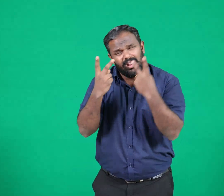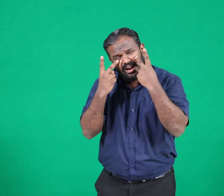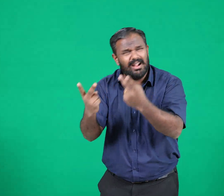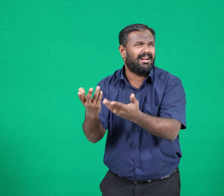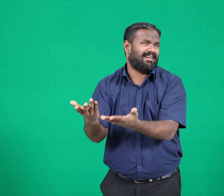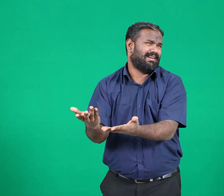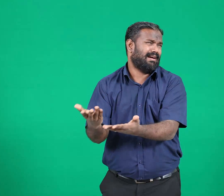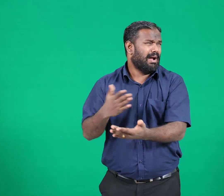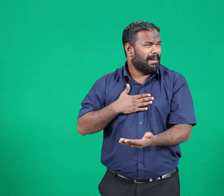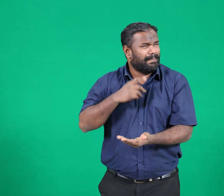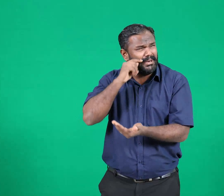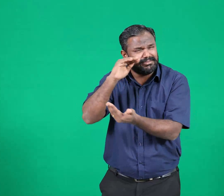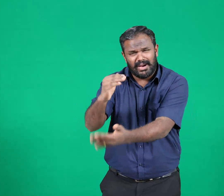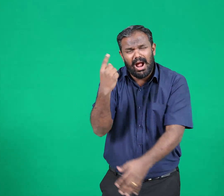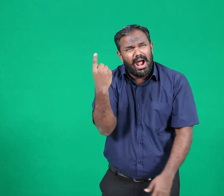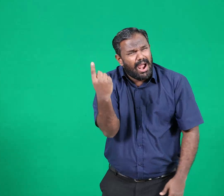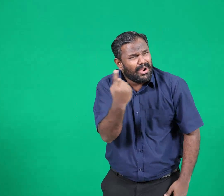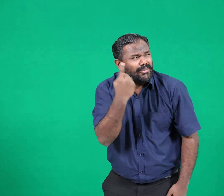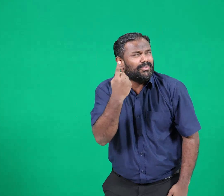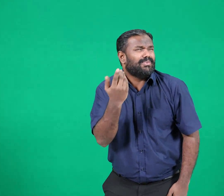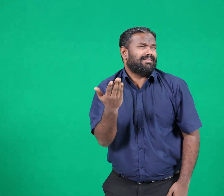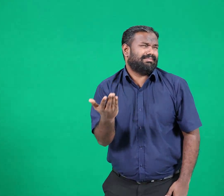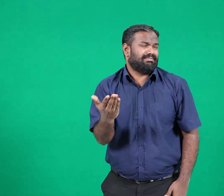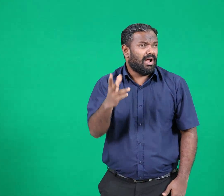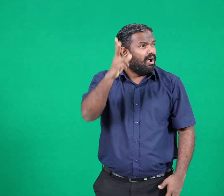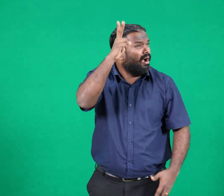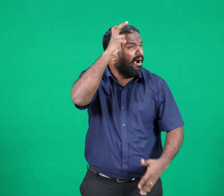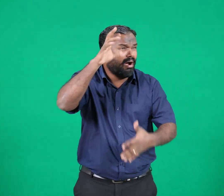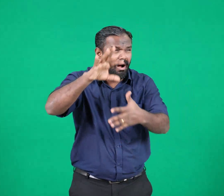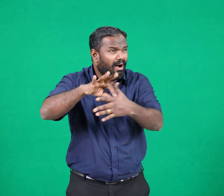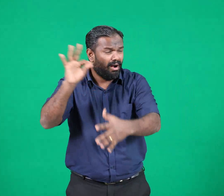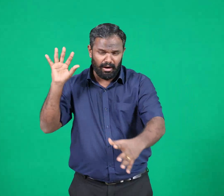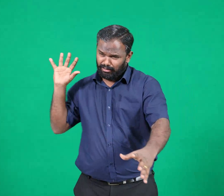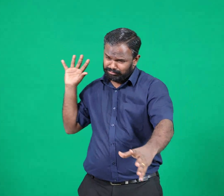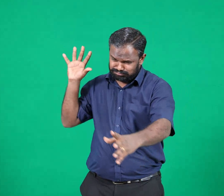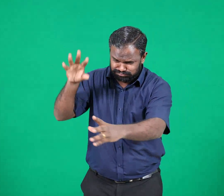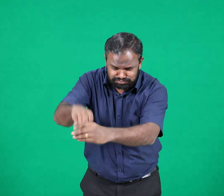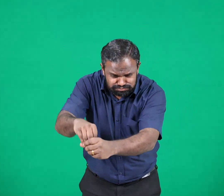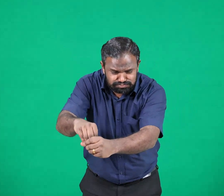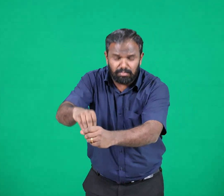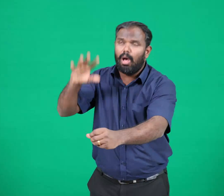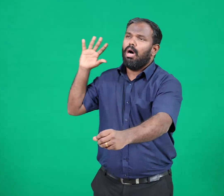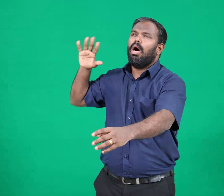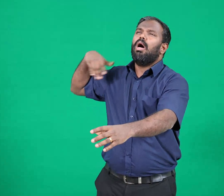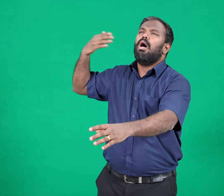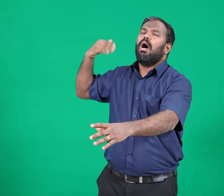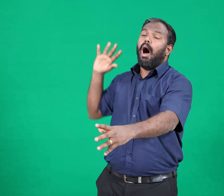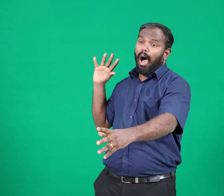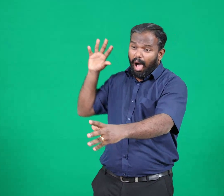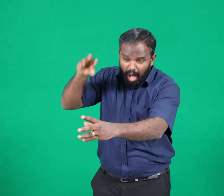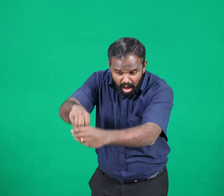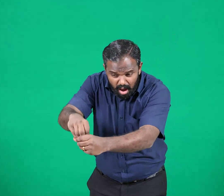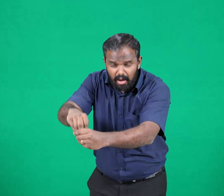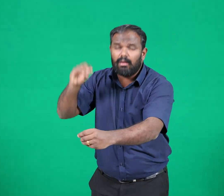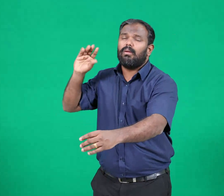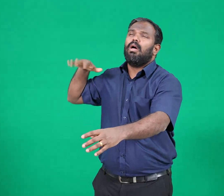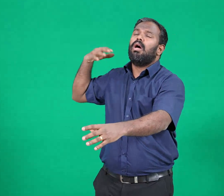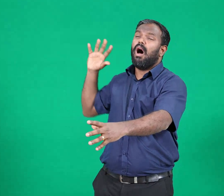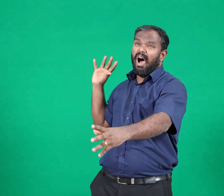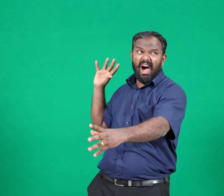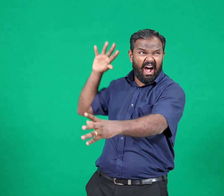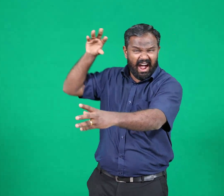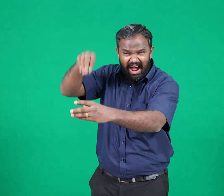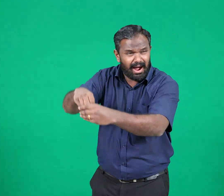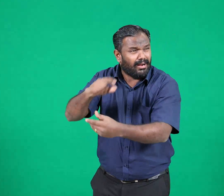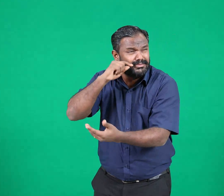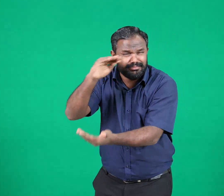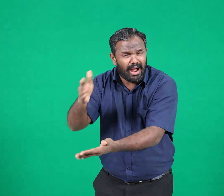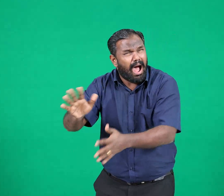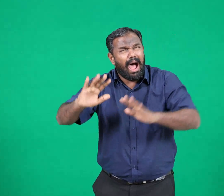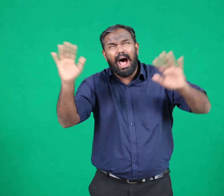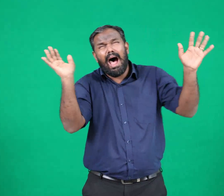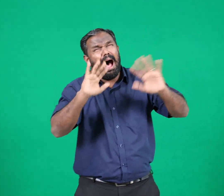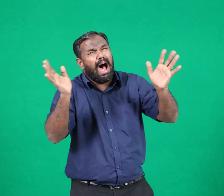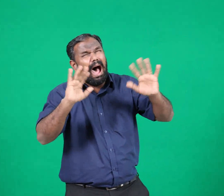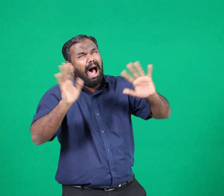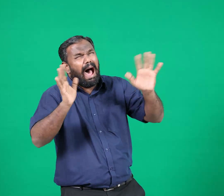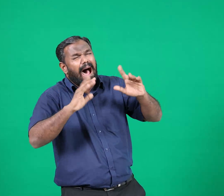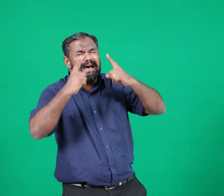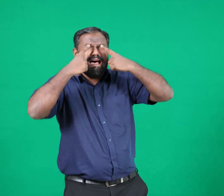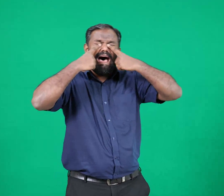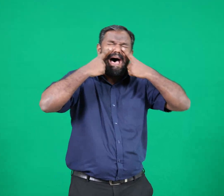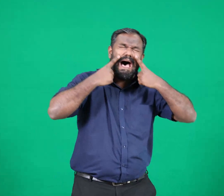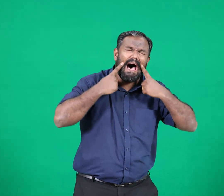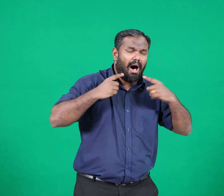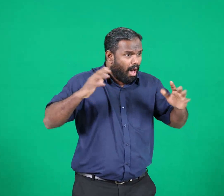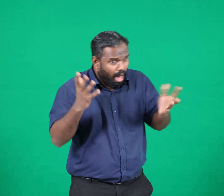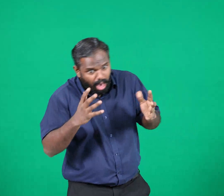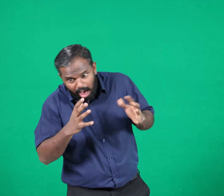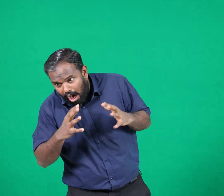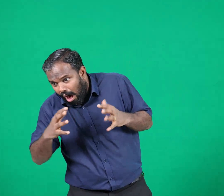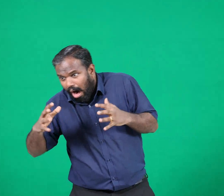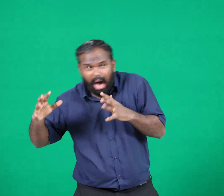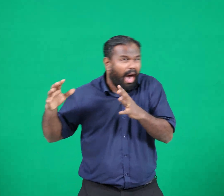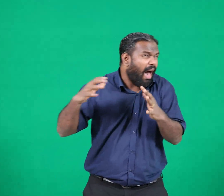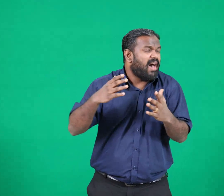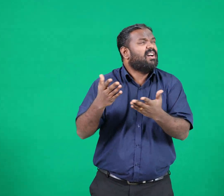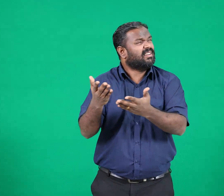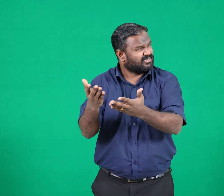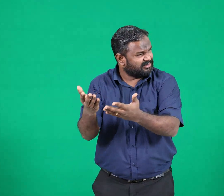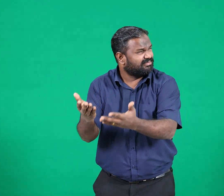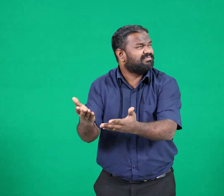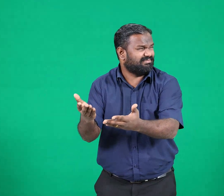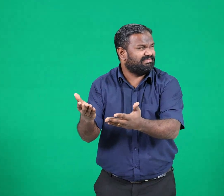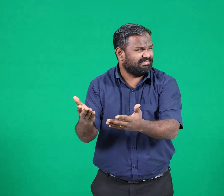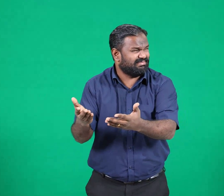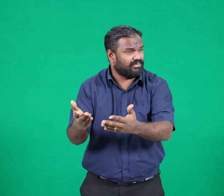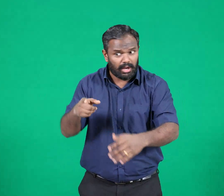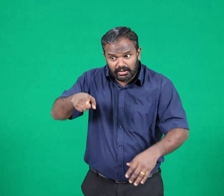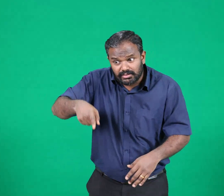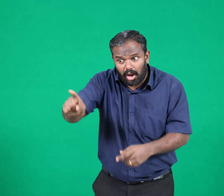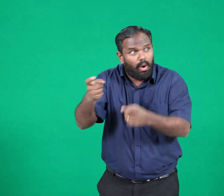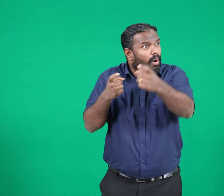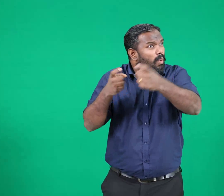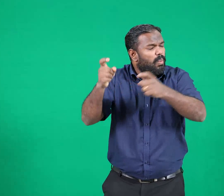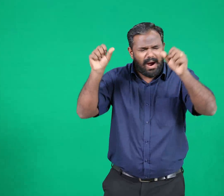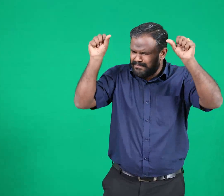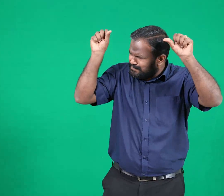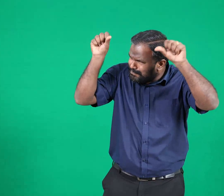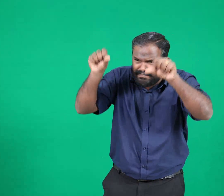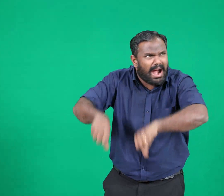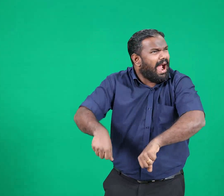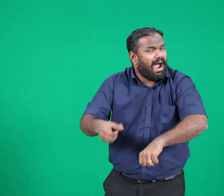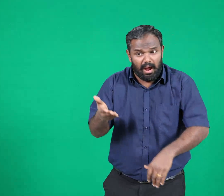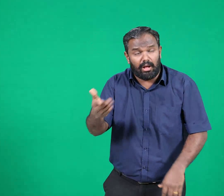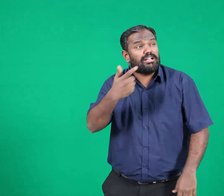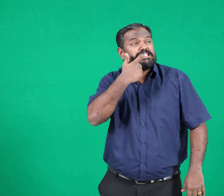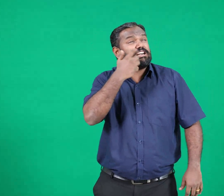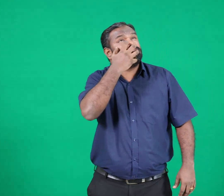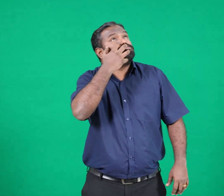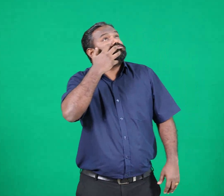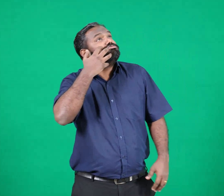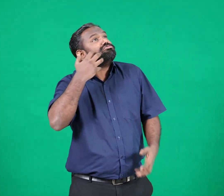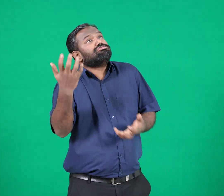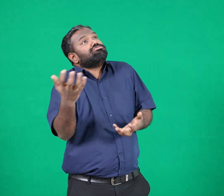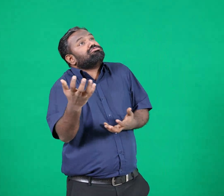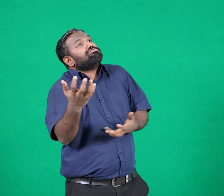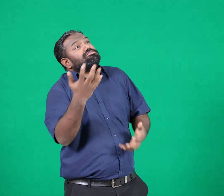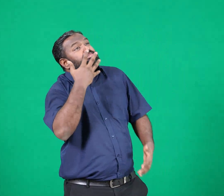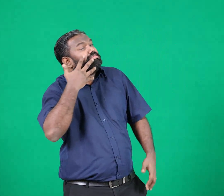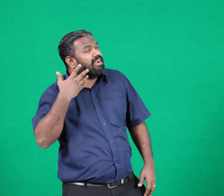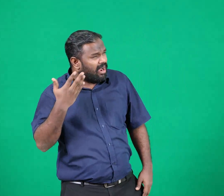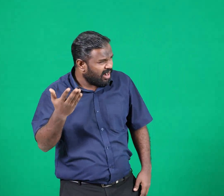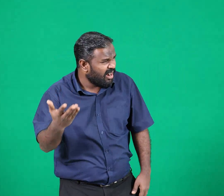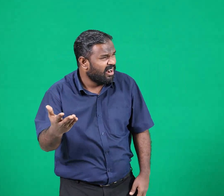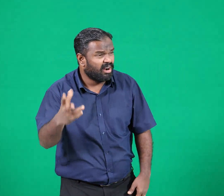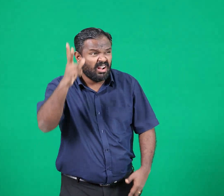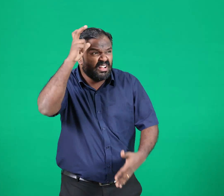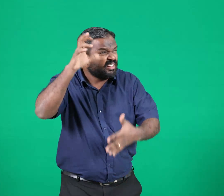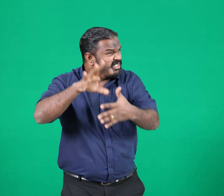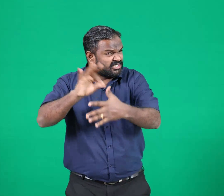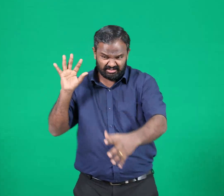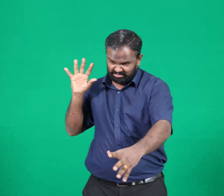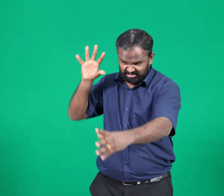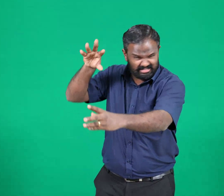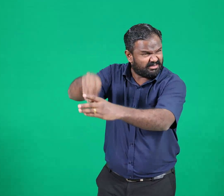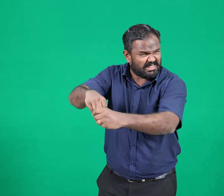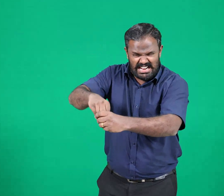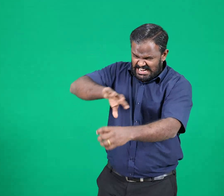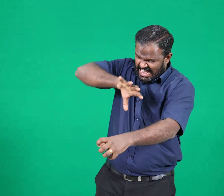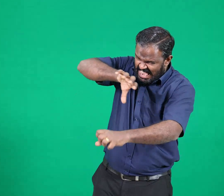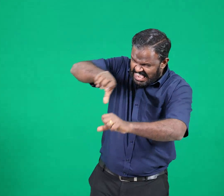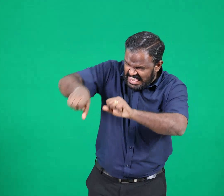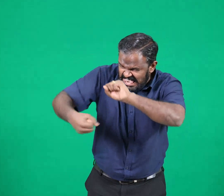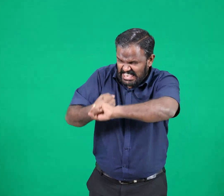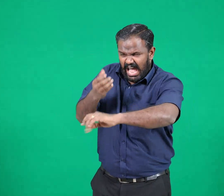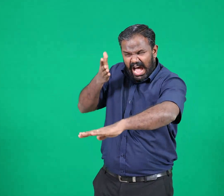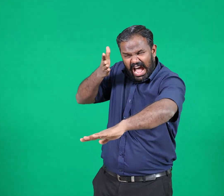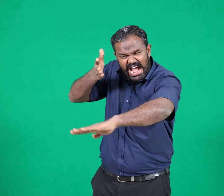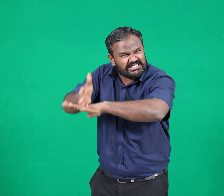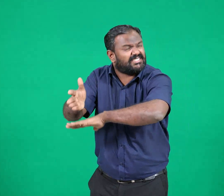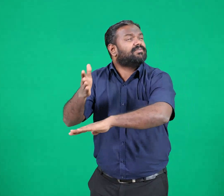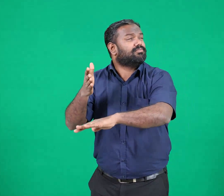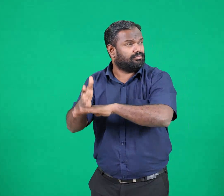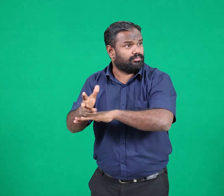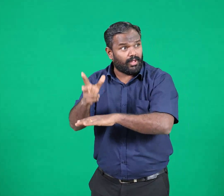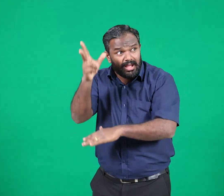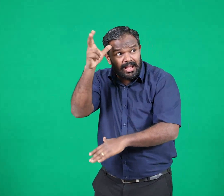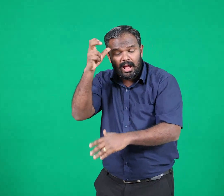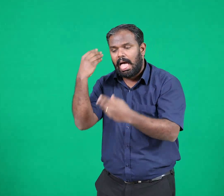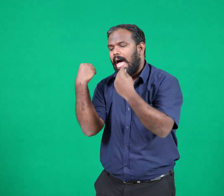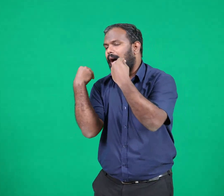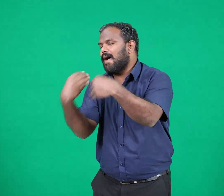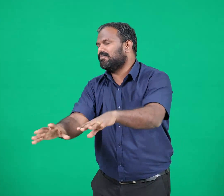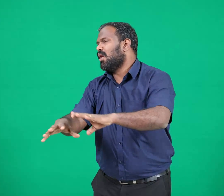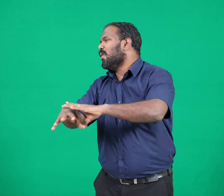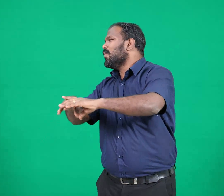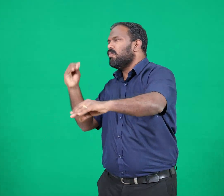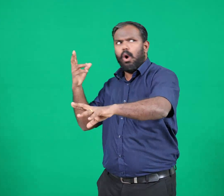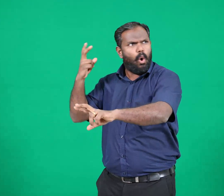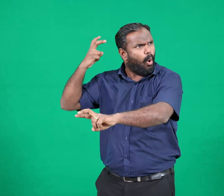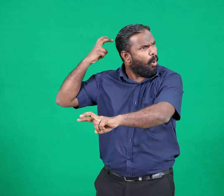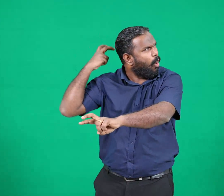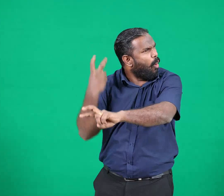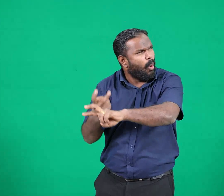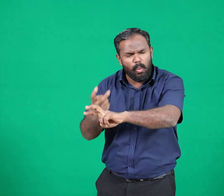A spirit keeps seizing him, and he screams abruptly. It throws him into convulsions so that he foams at the mouth.